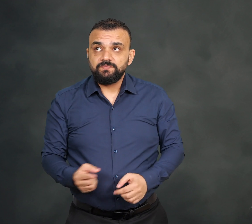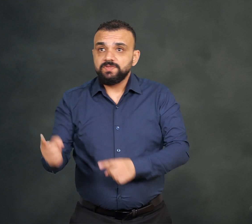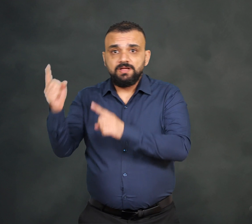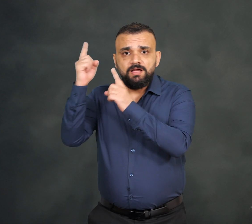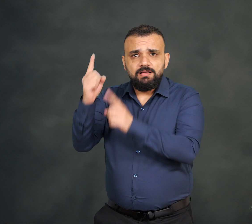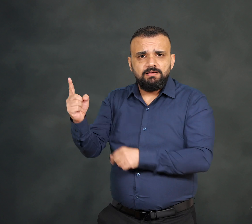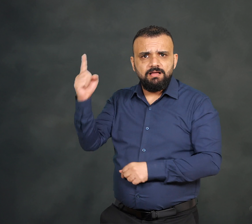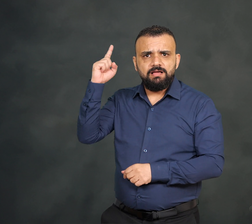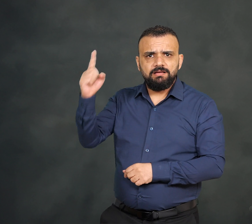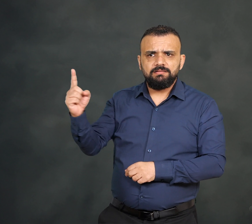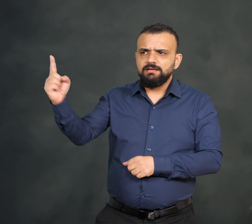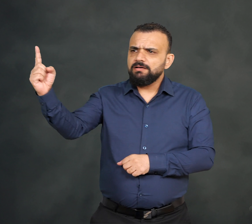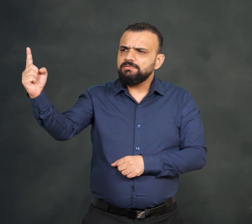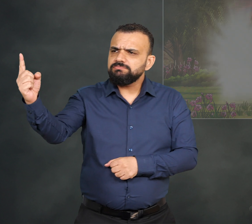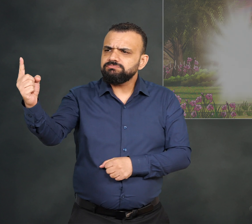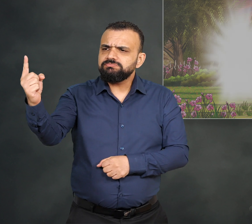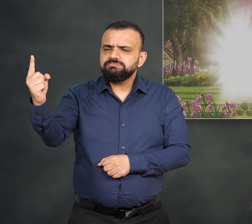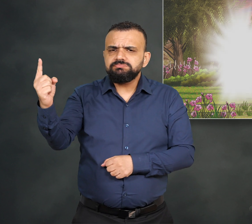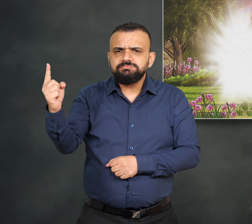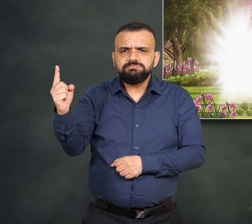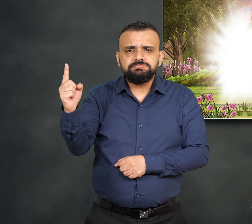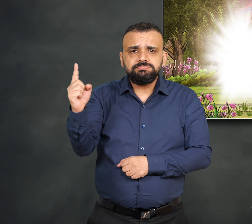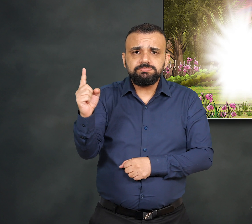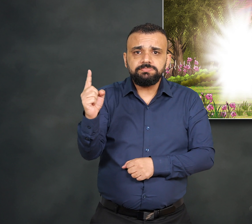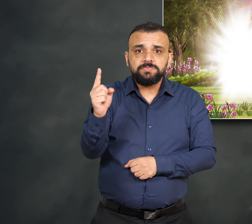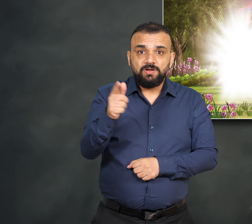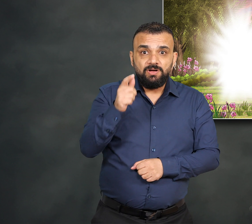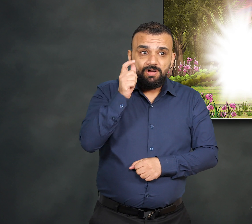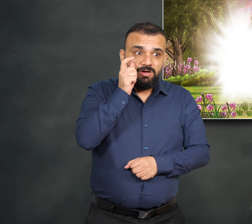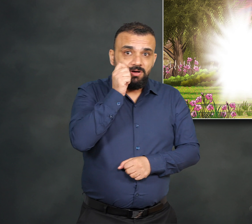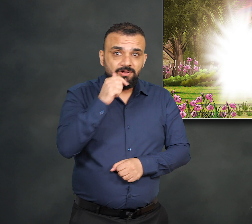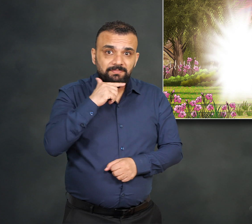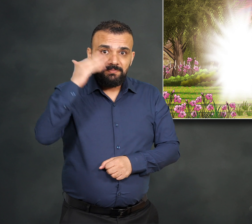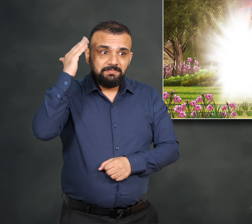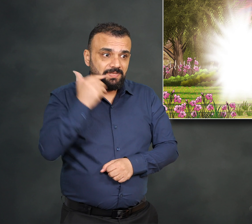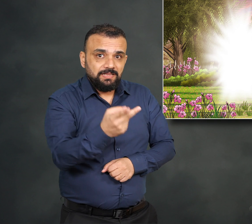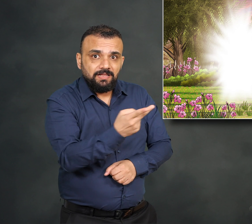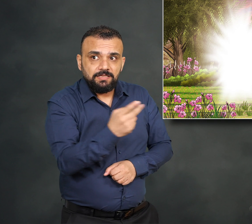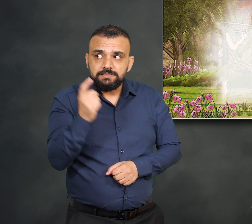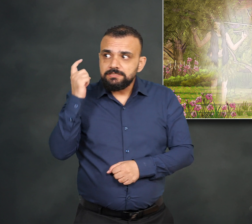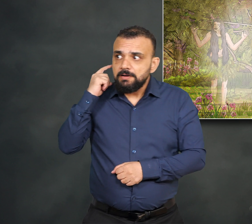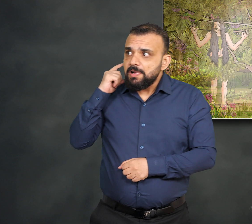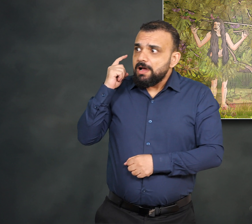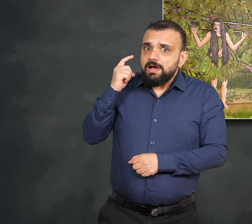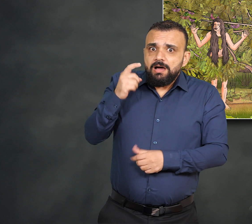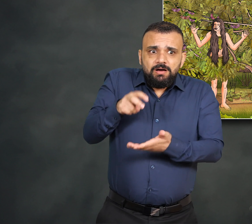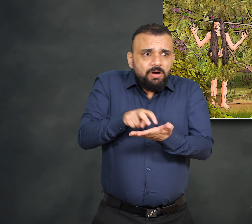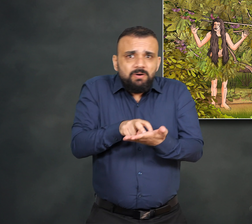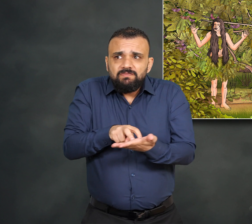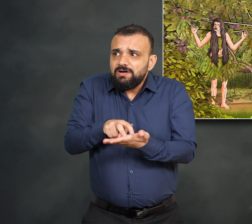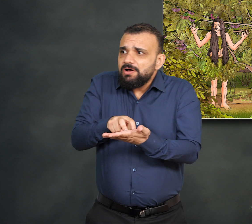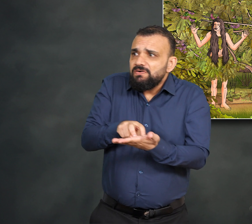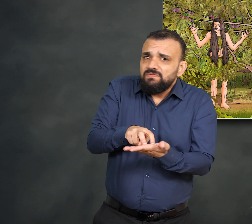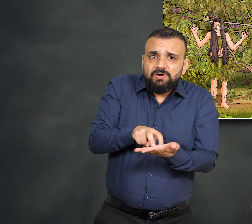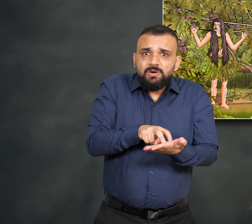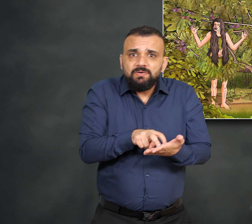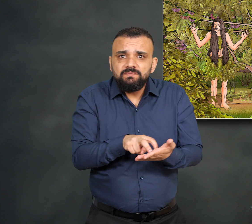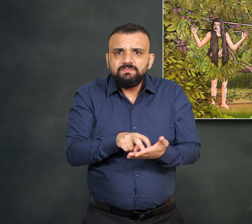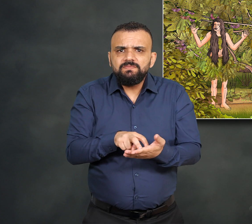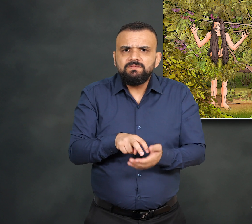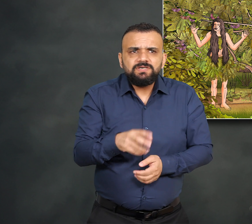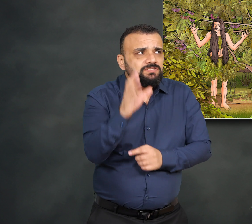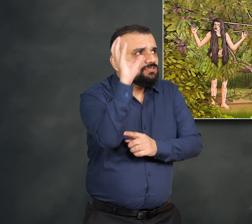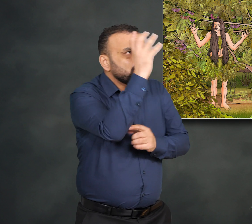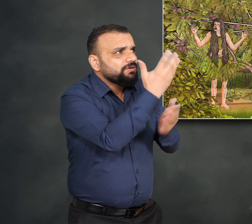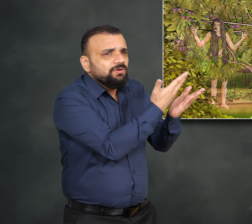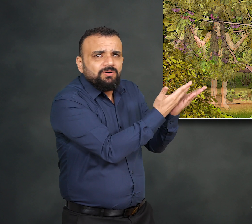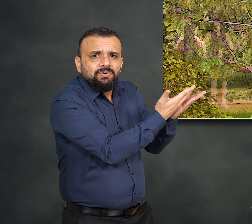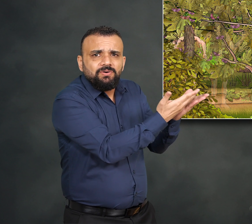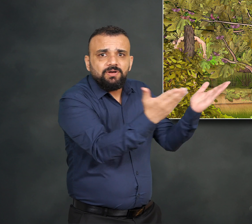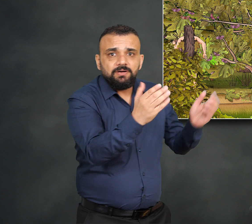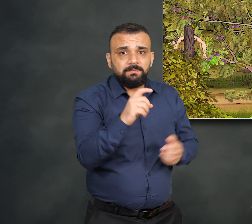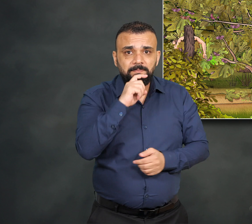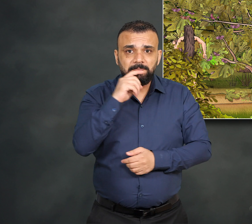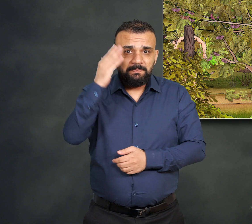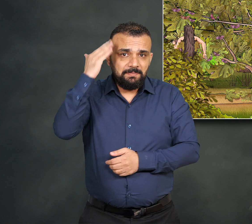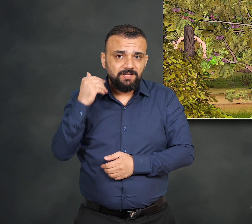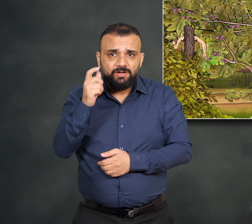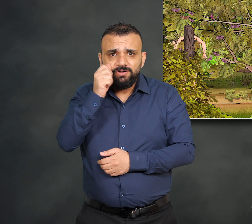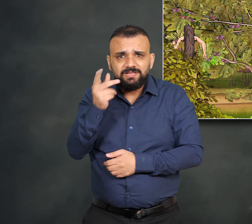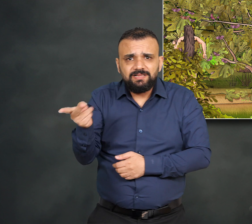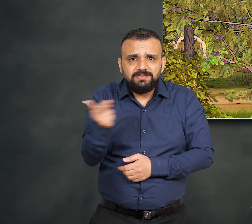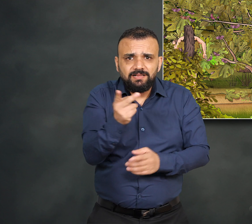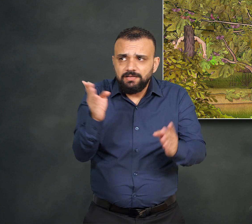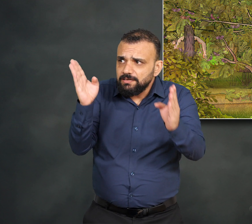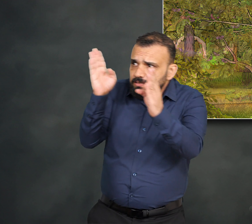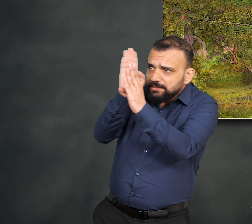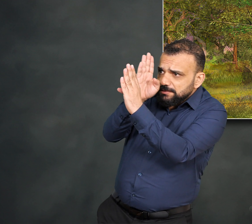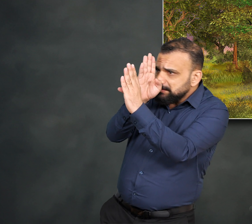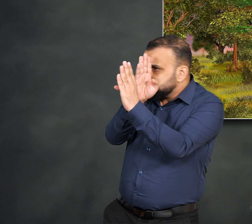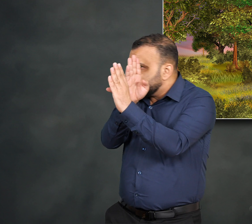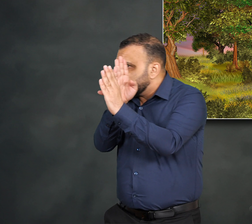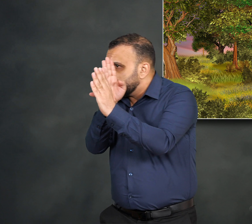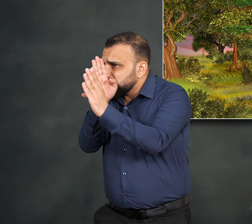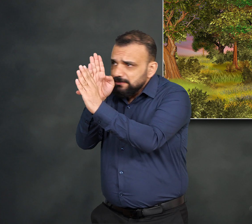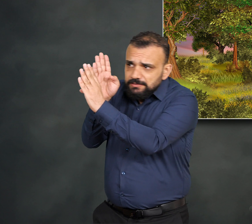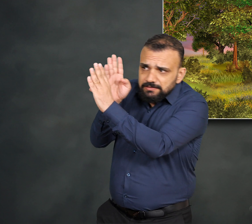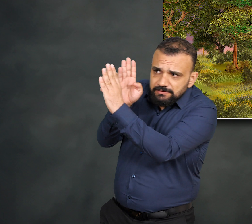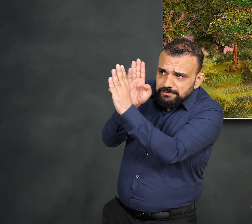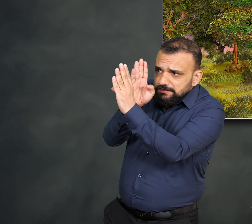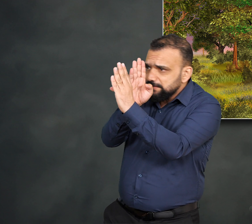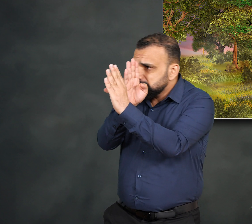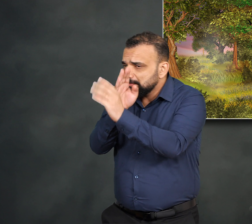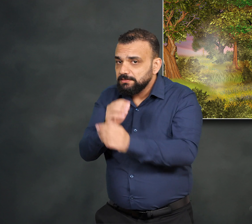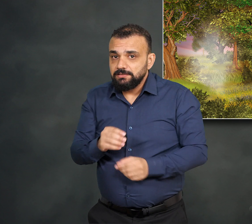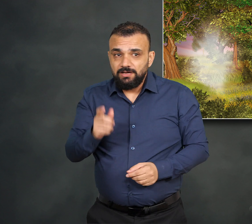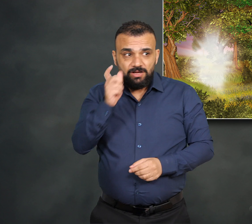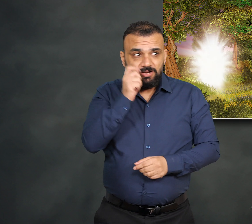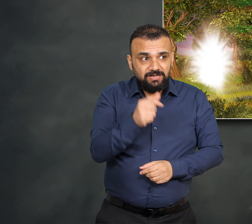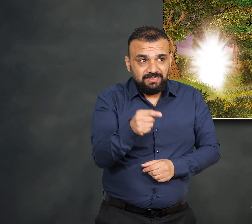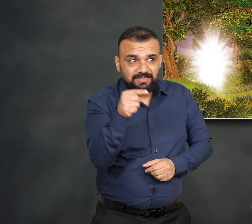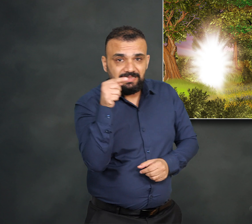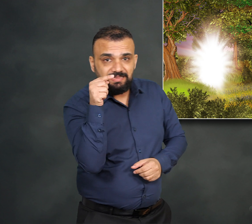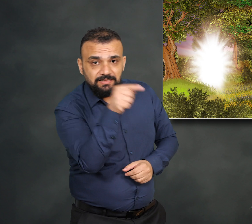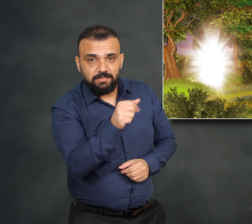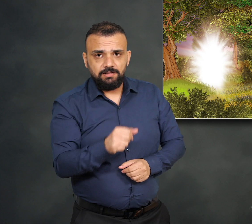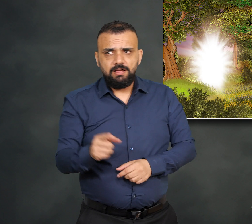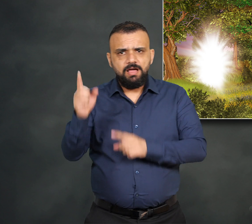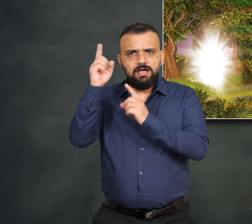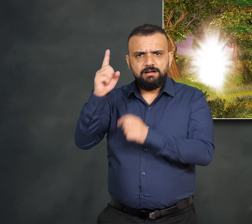Then the man and his wife heard the voice of the LORD God walking in the garden in the breeze of the day, and they hid themselves from the presence of the LORD God among the trees of the garden.